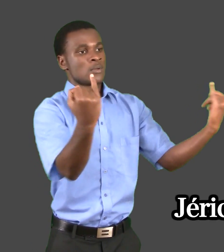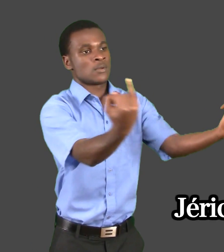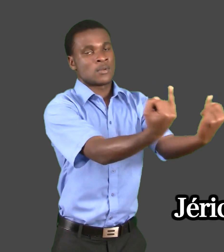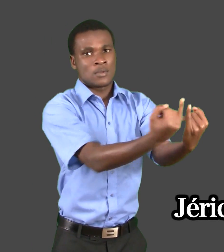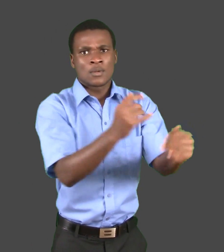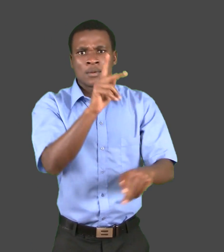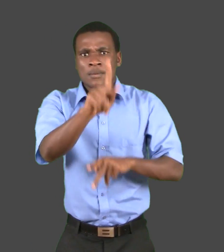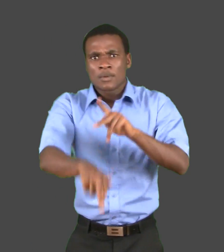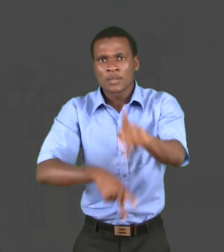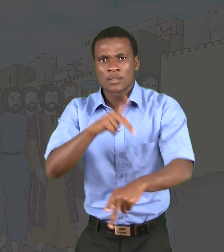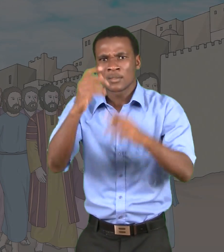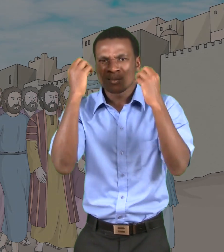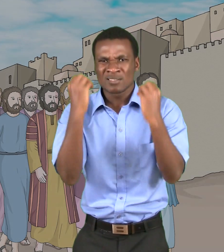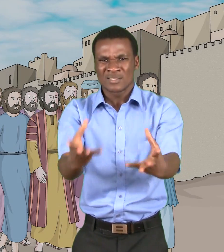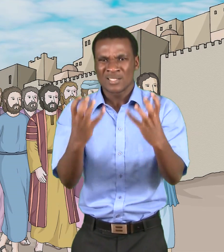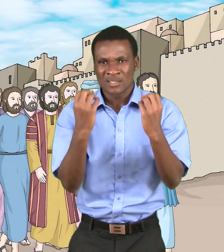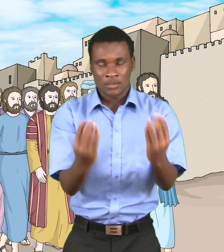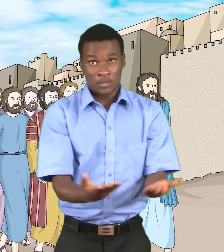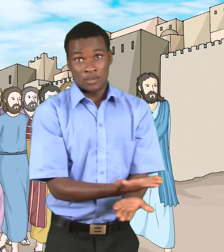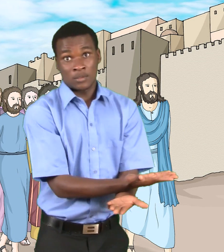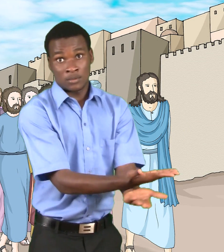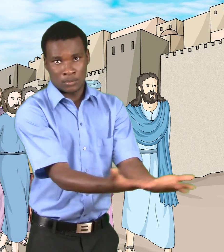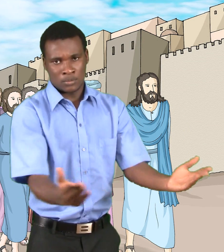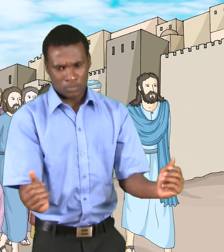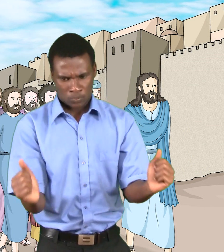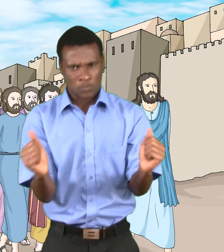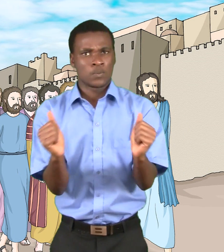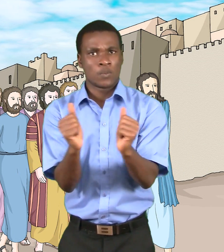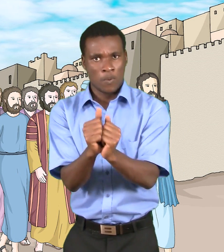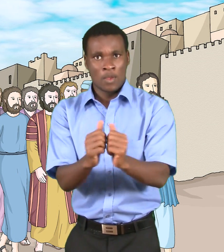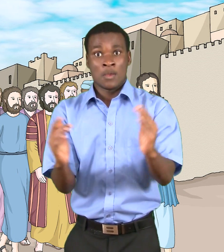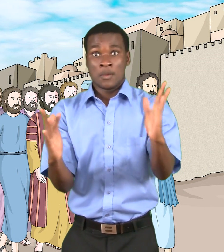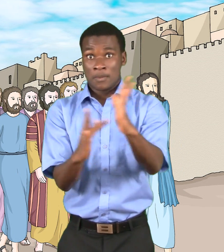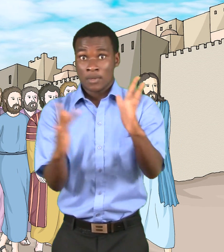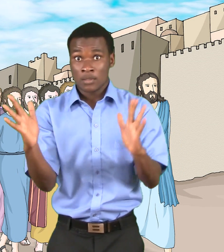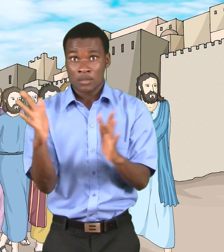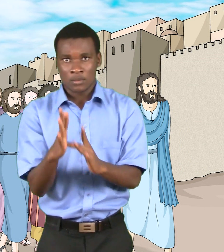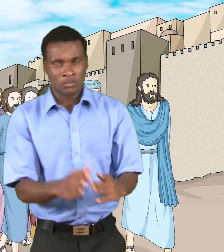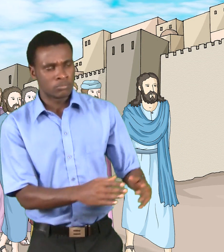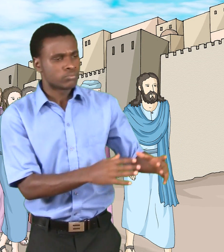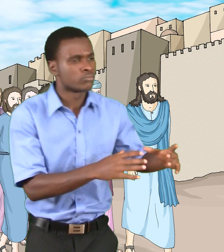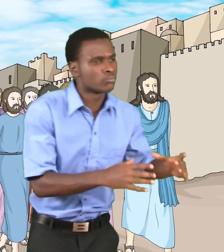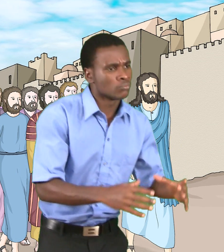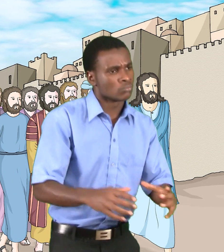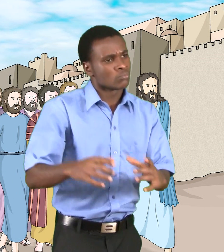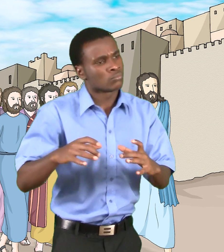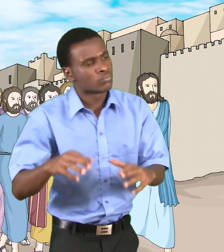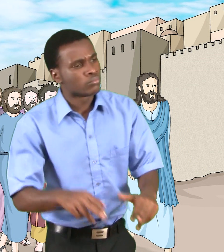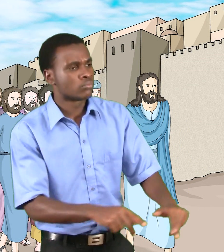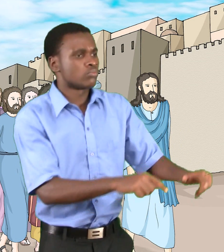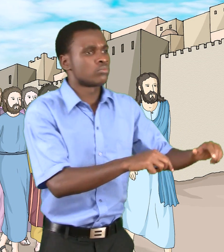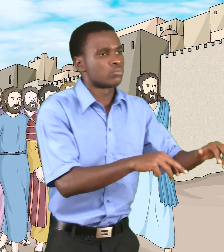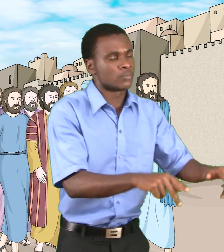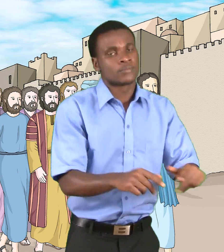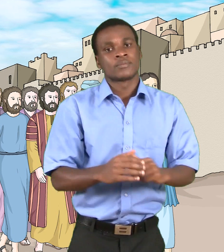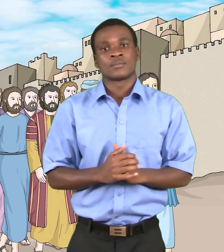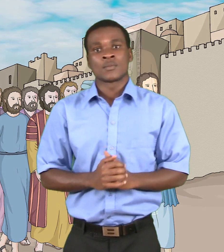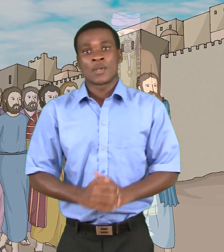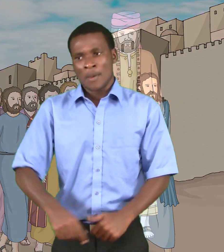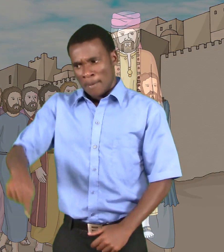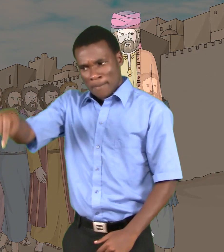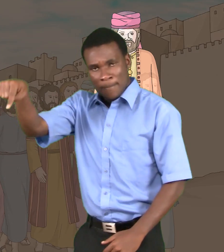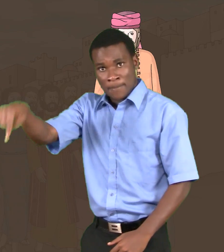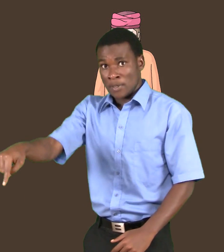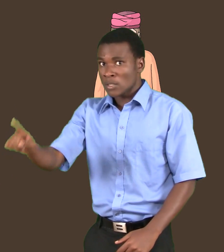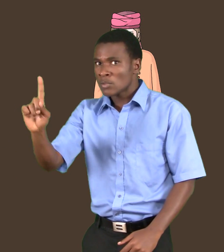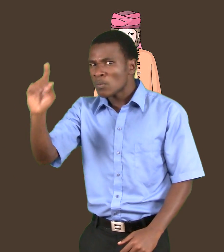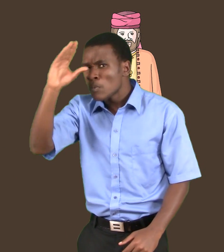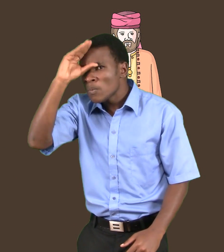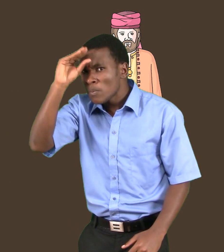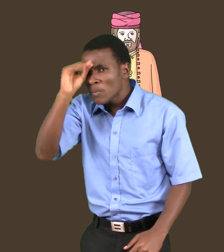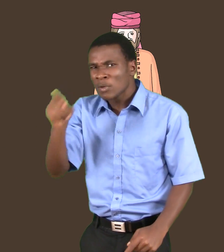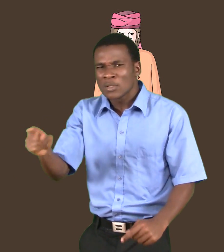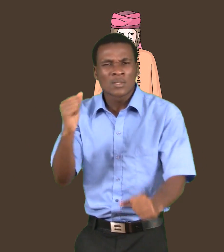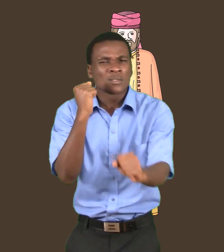Then Jesus entered Jericho and was passing through.